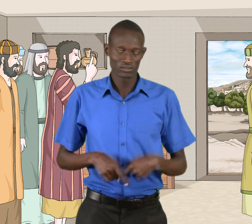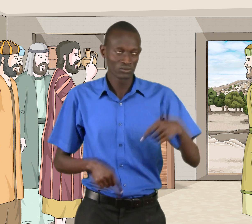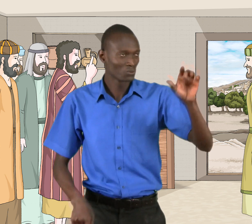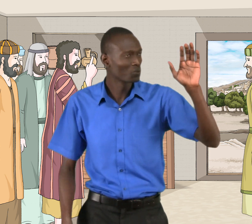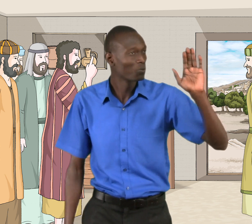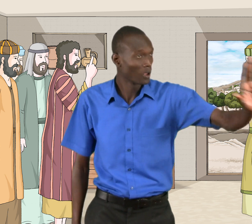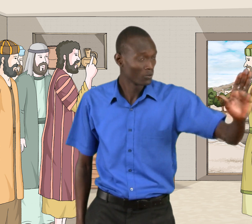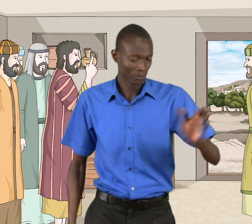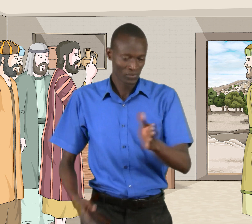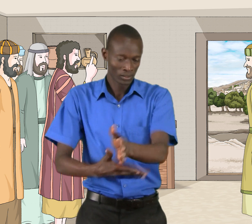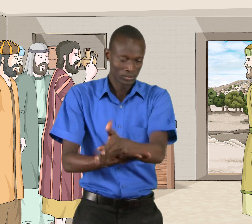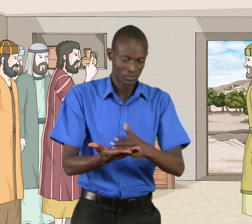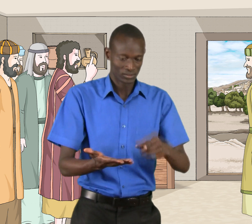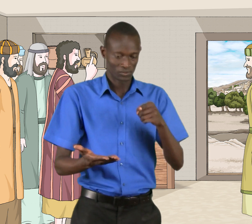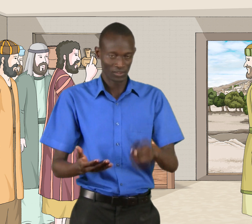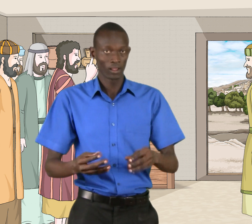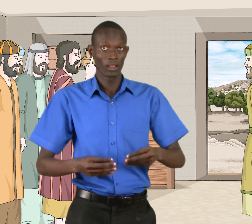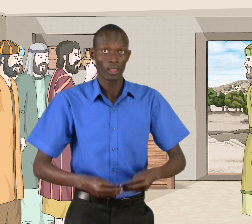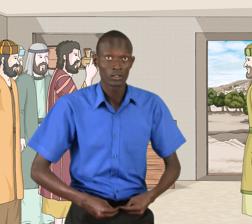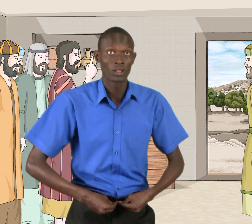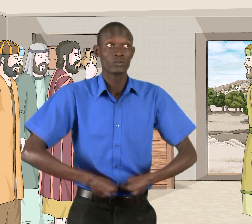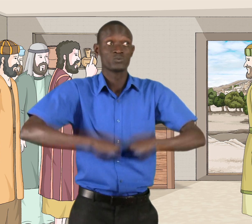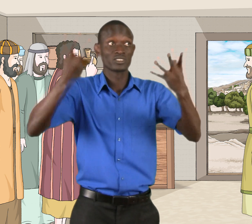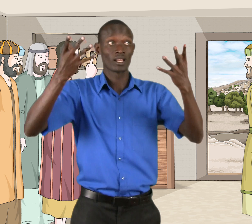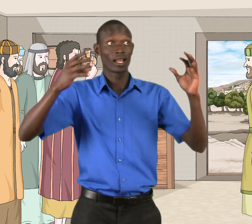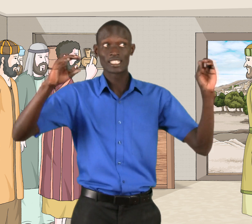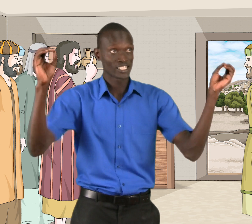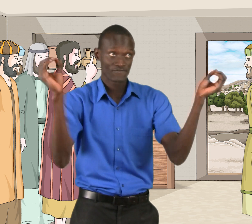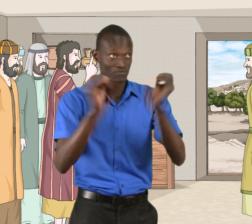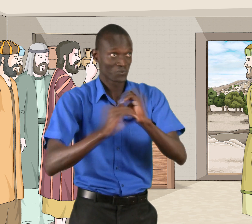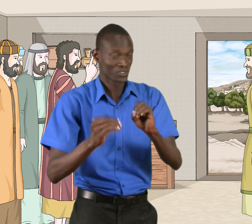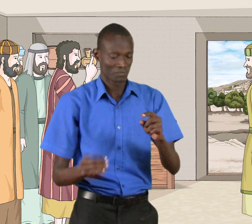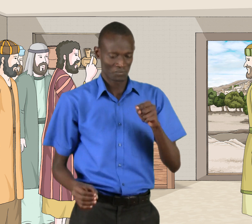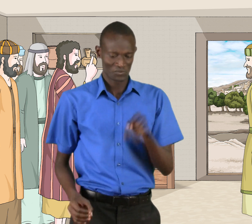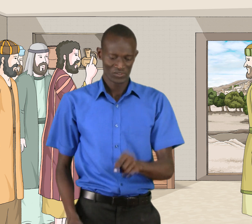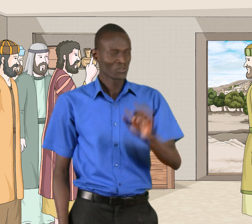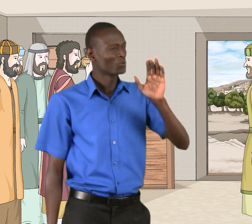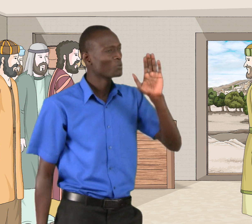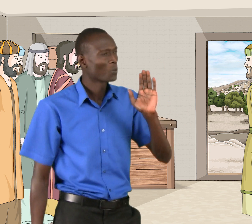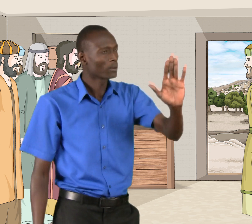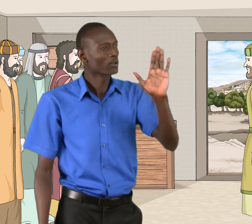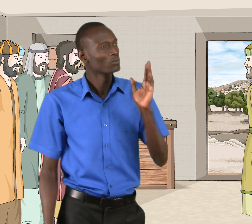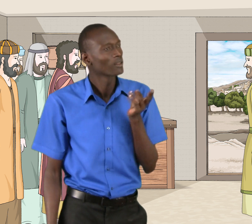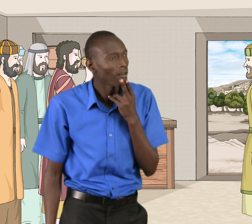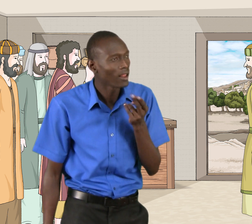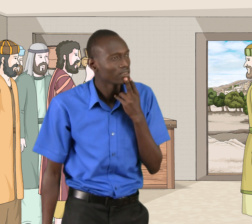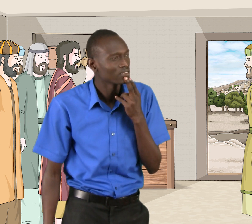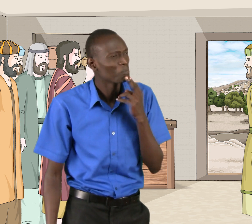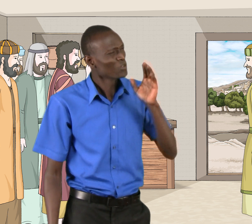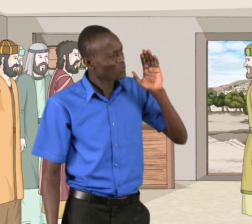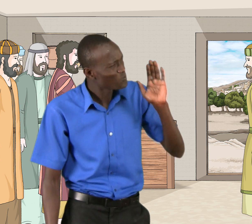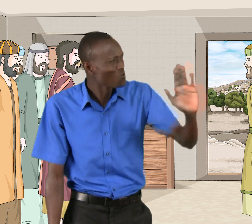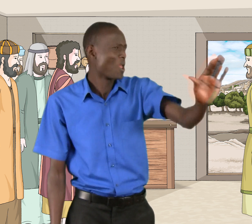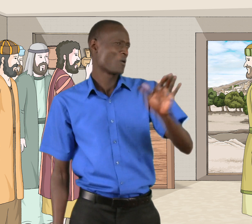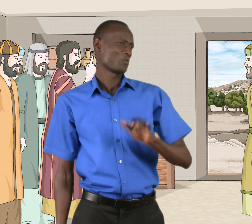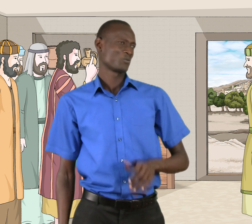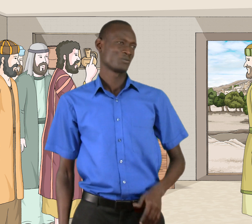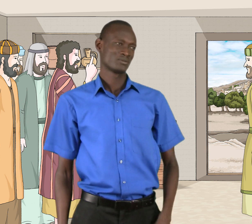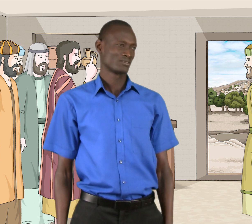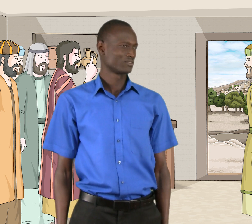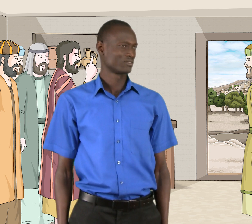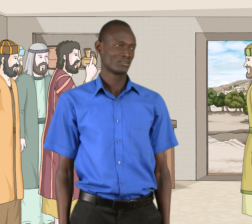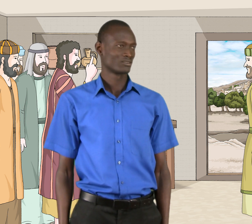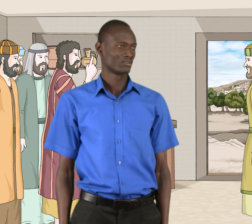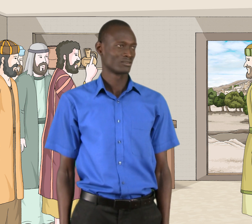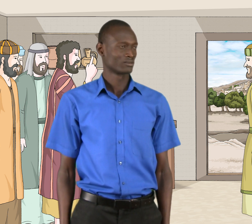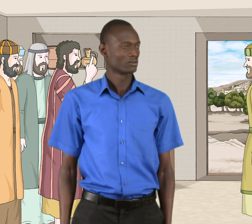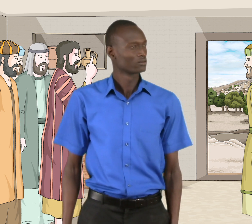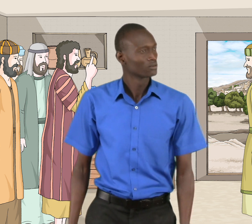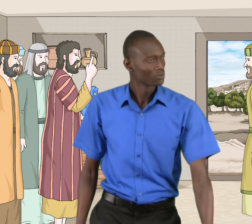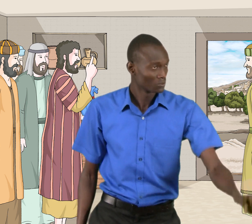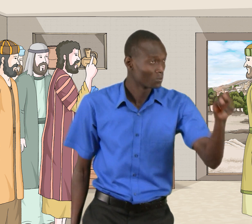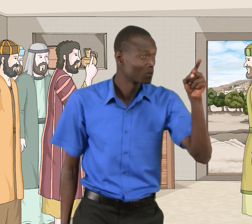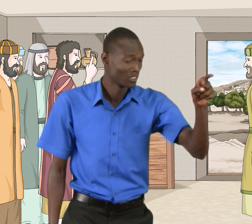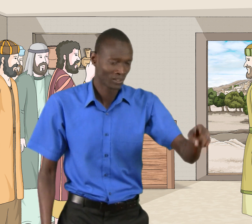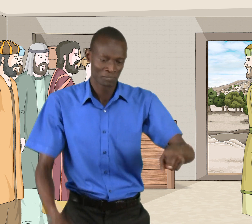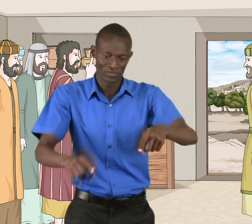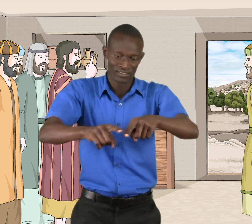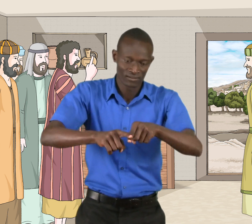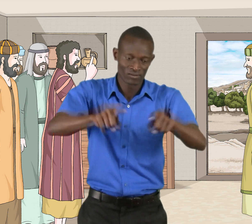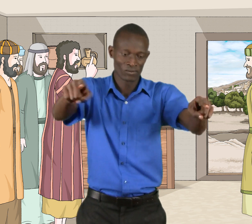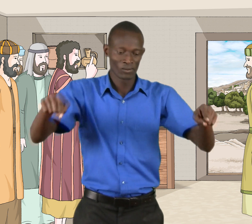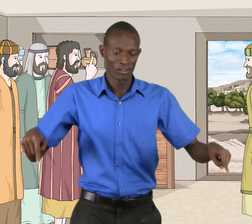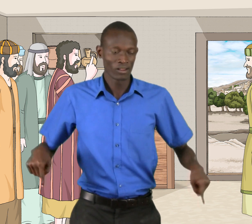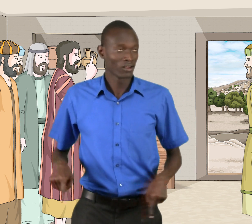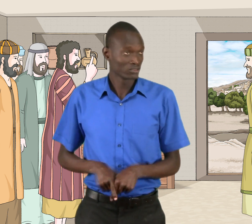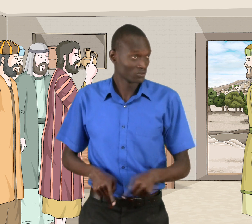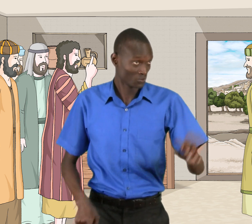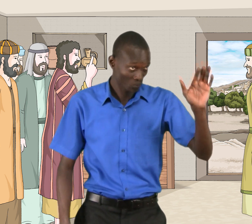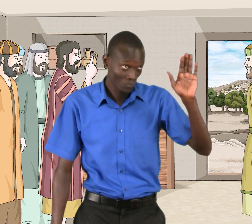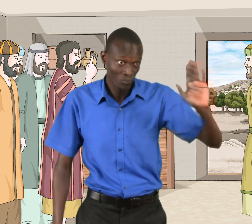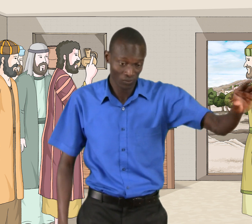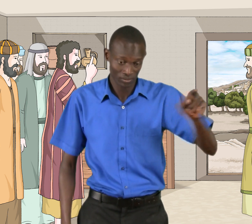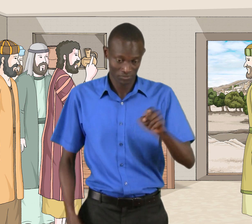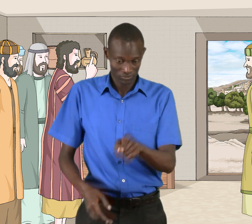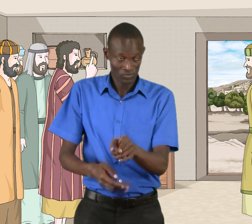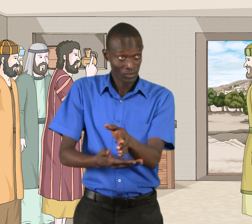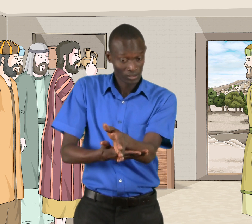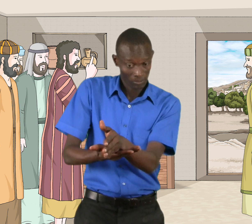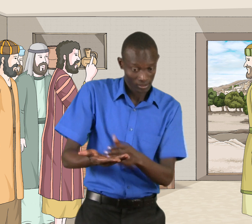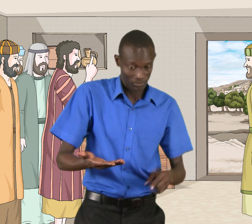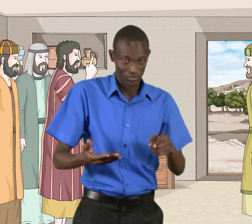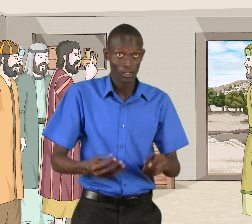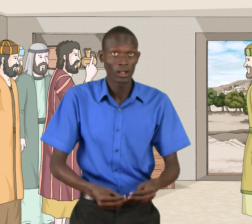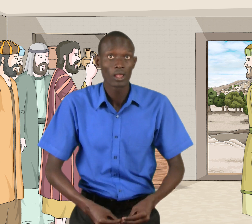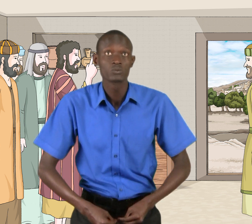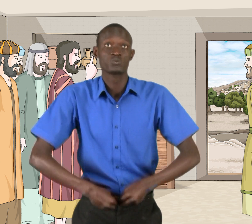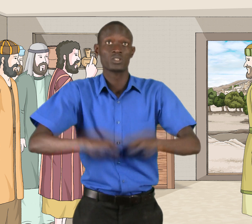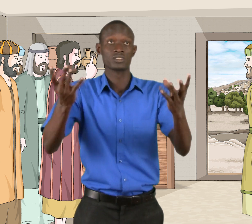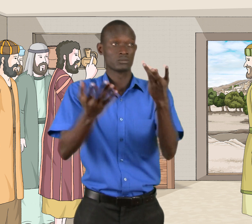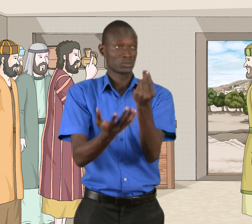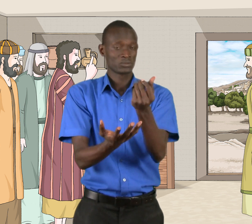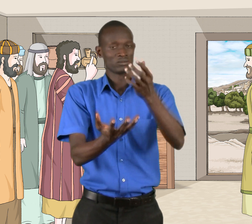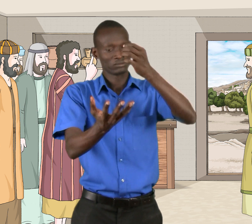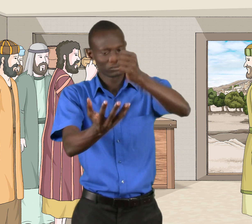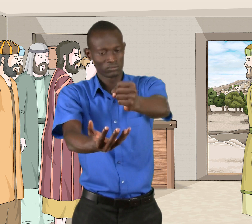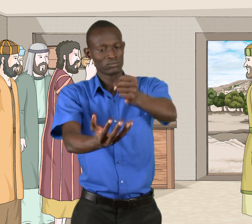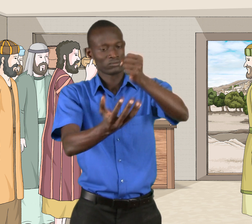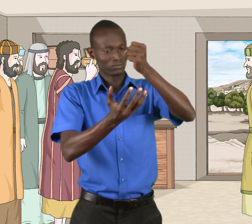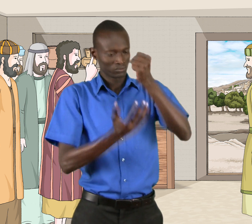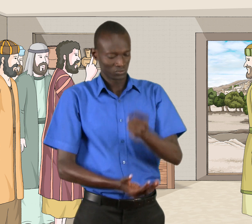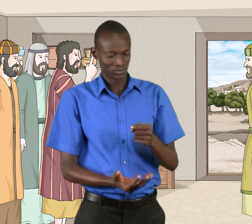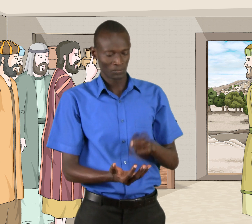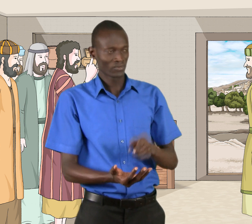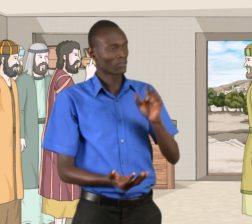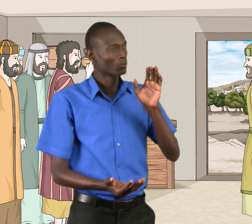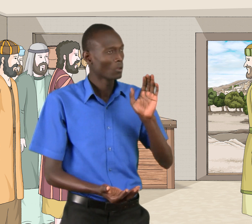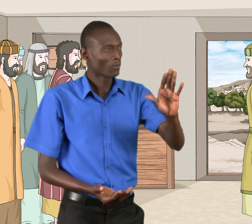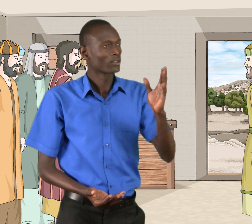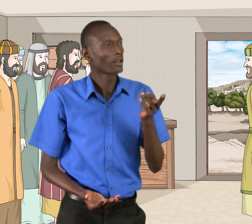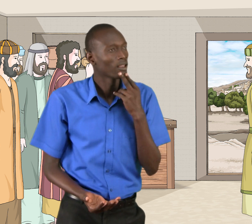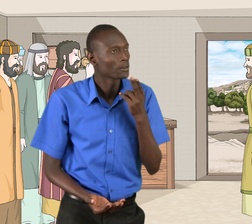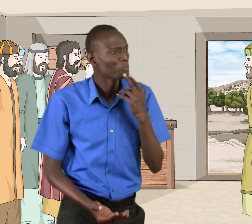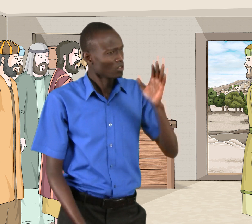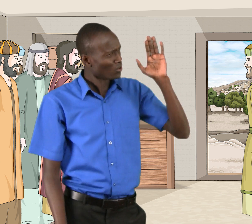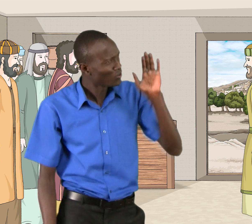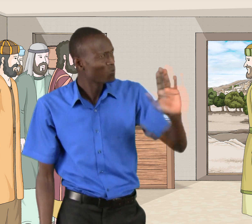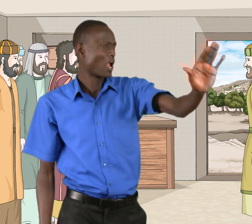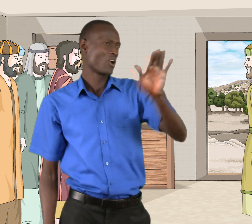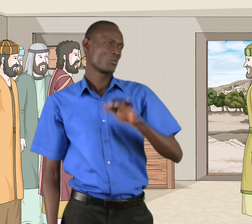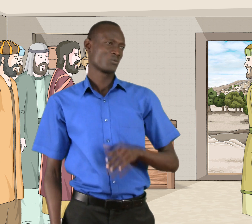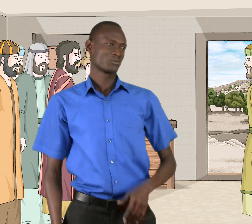Did it not belong to you before it was sold?